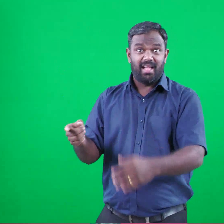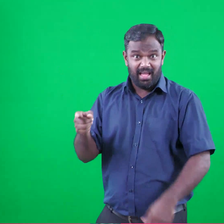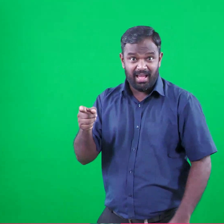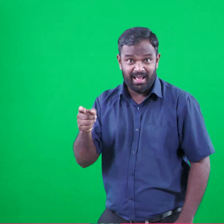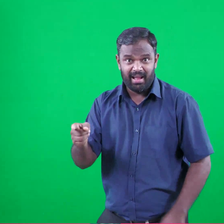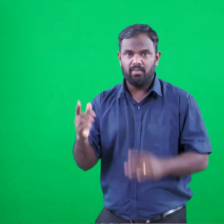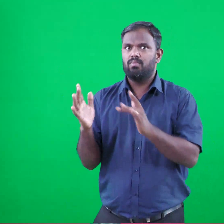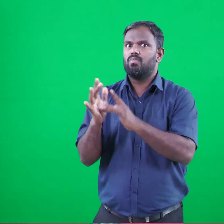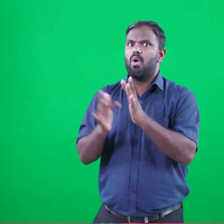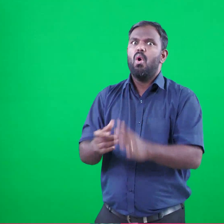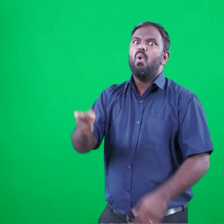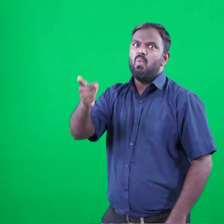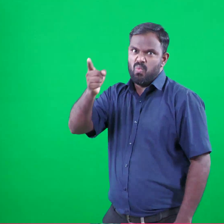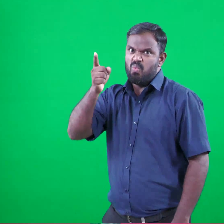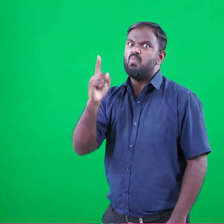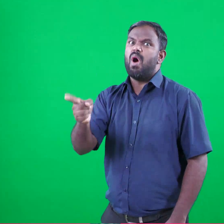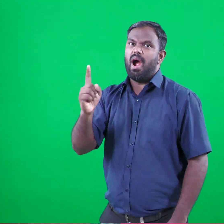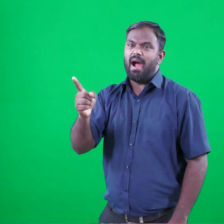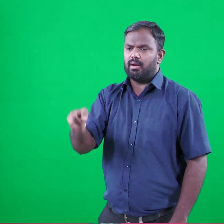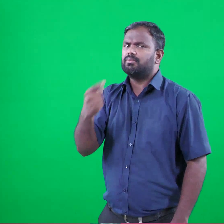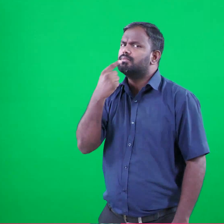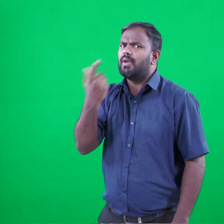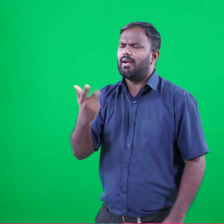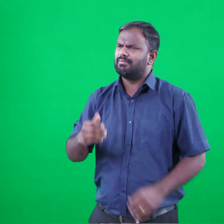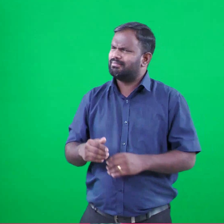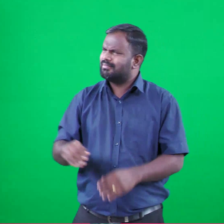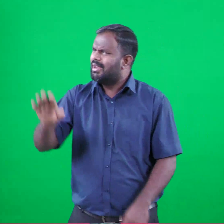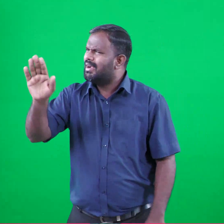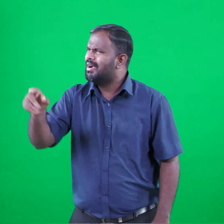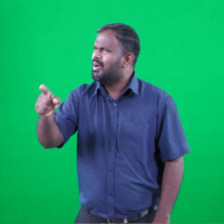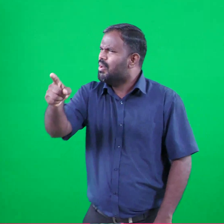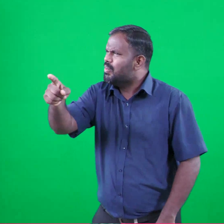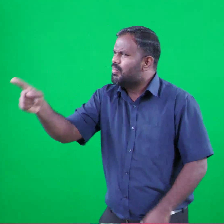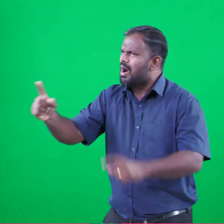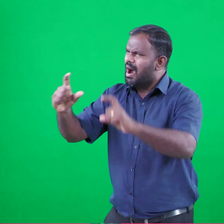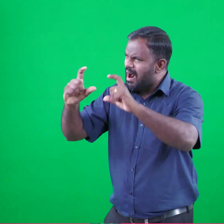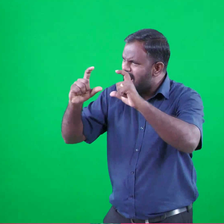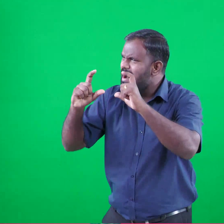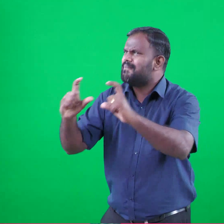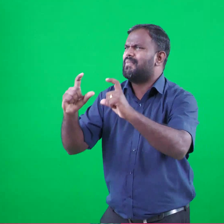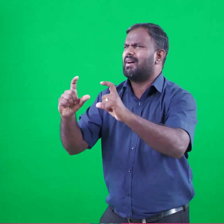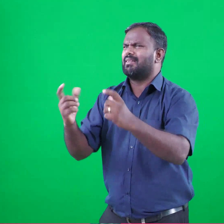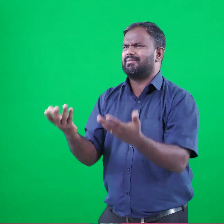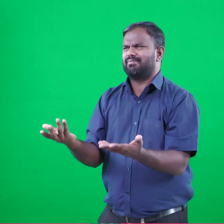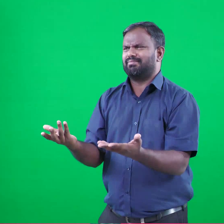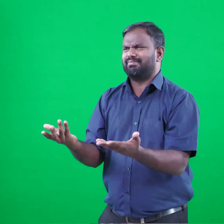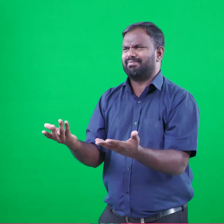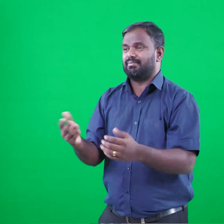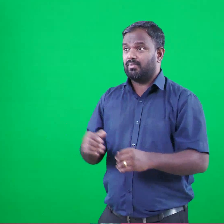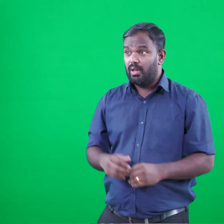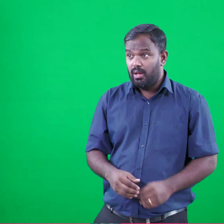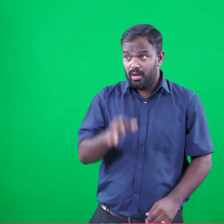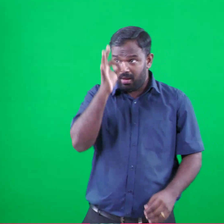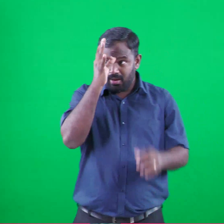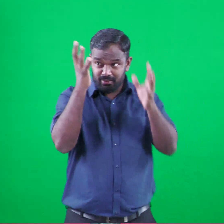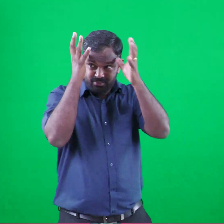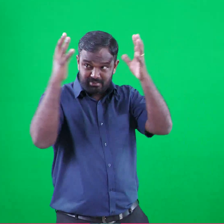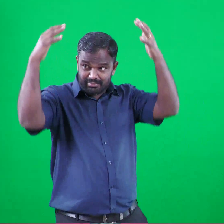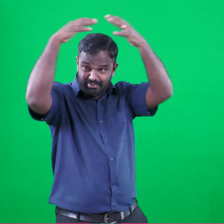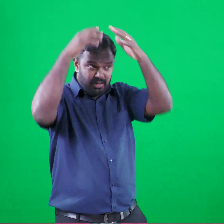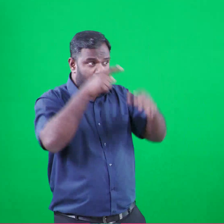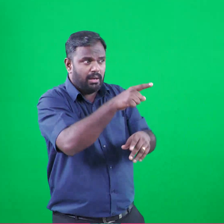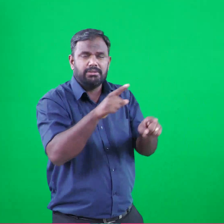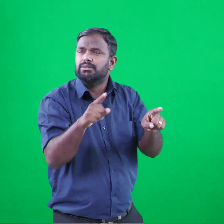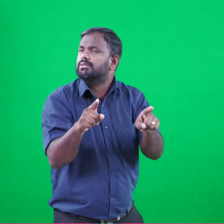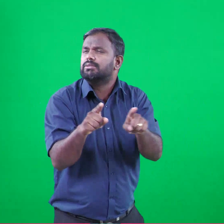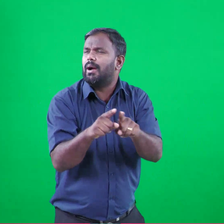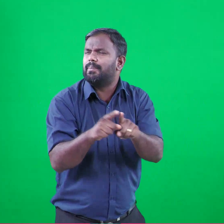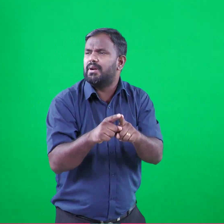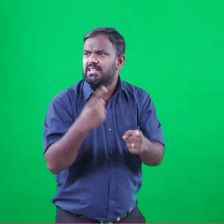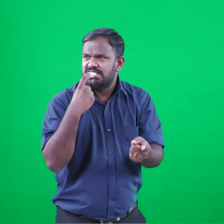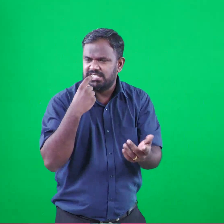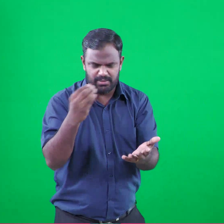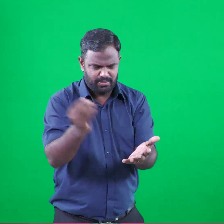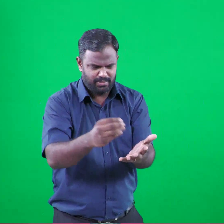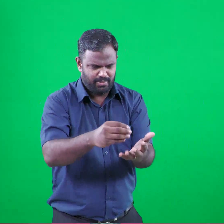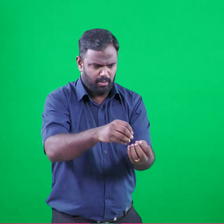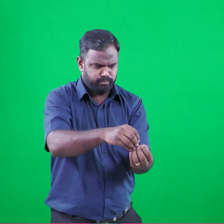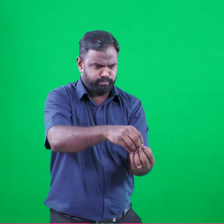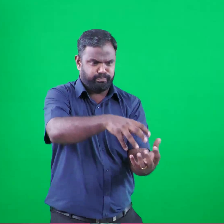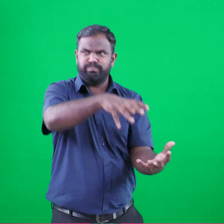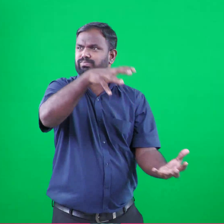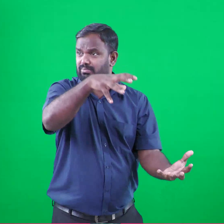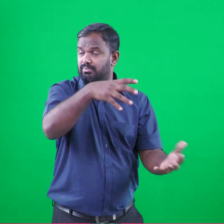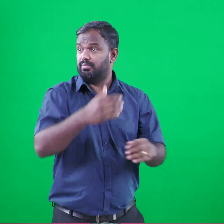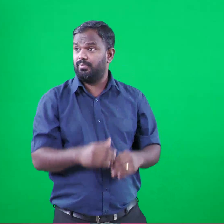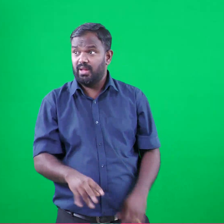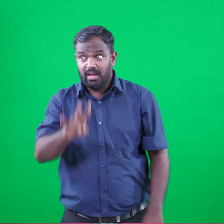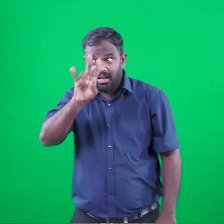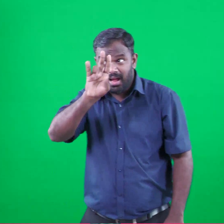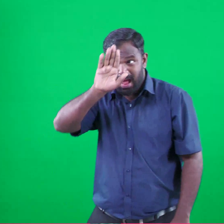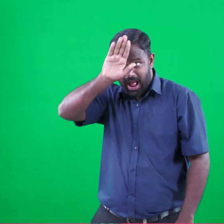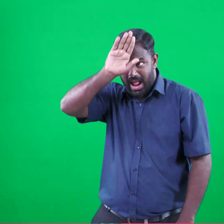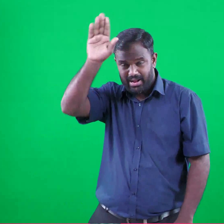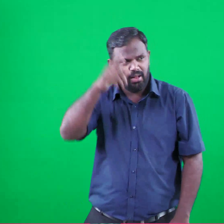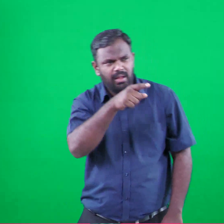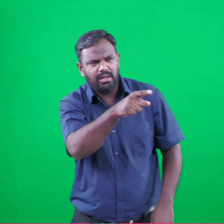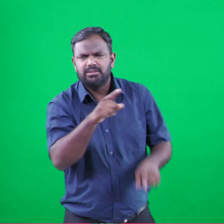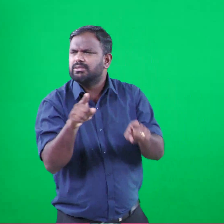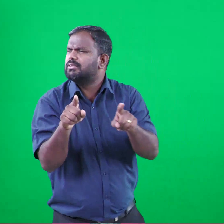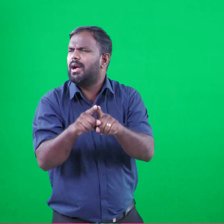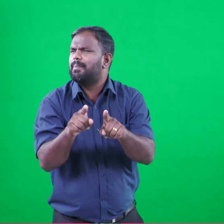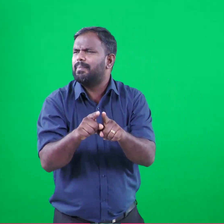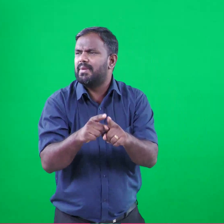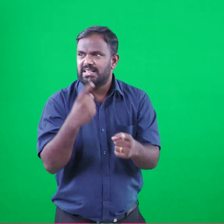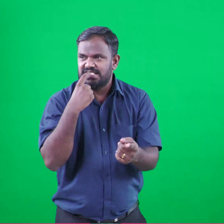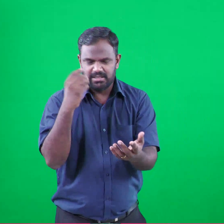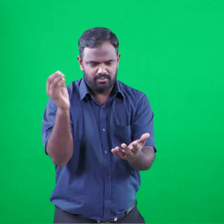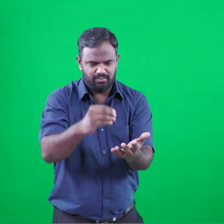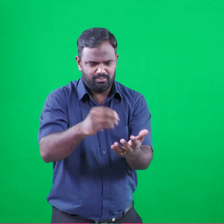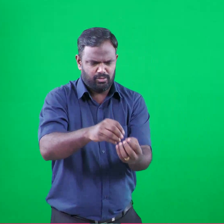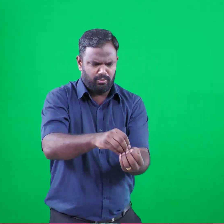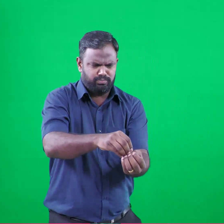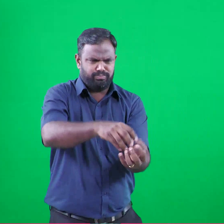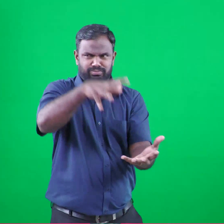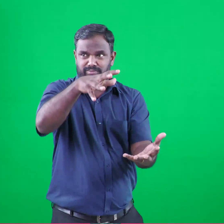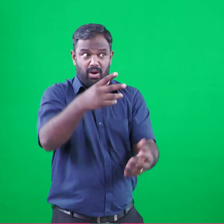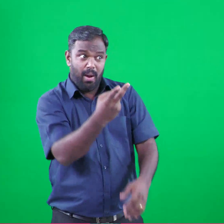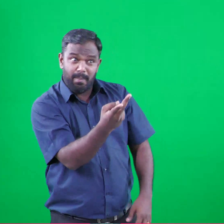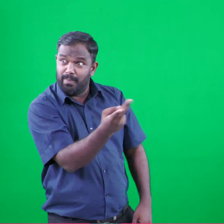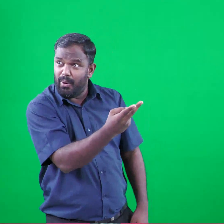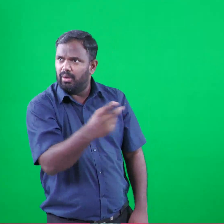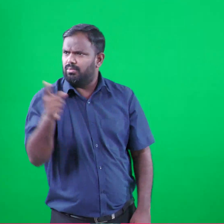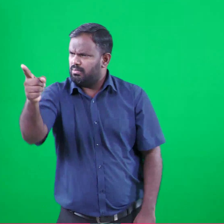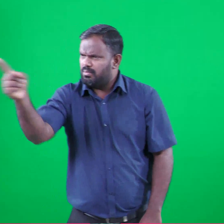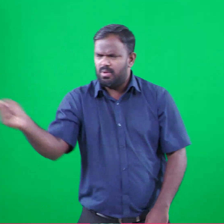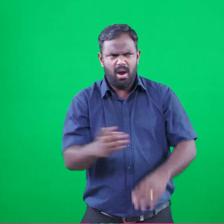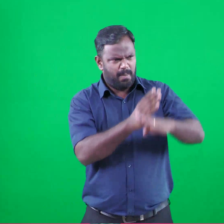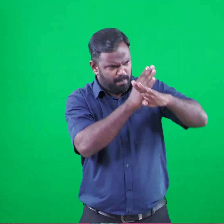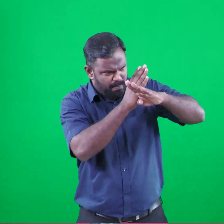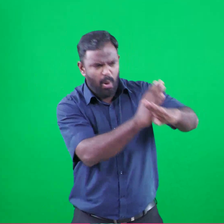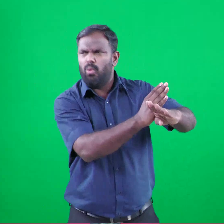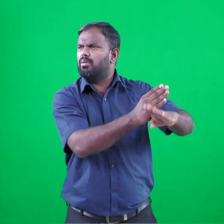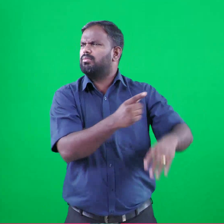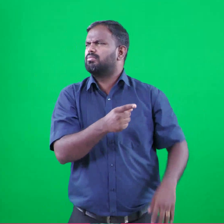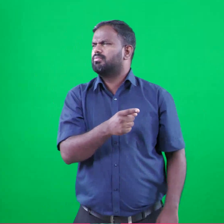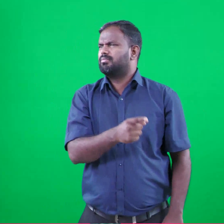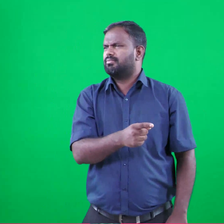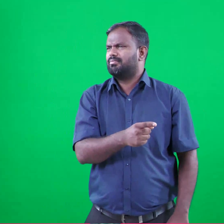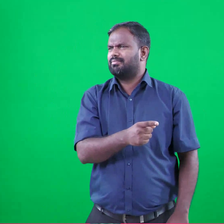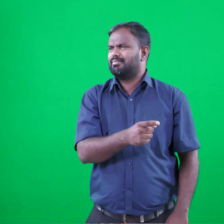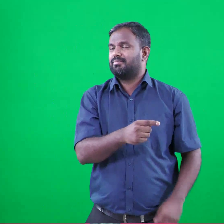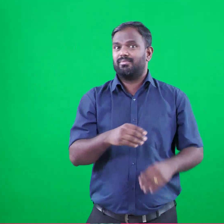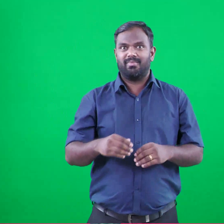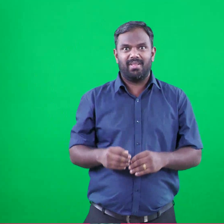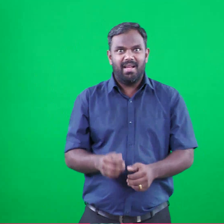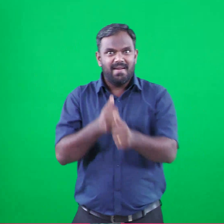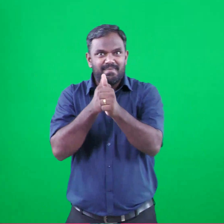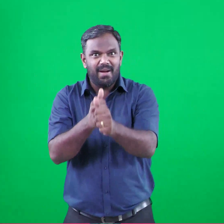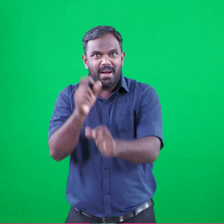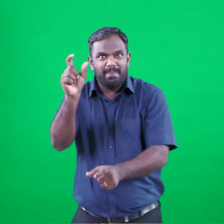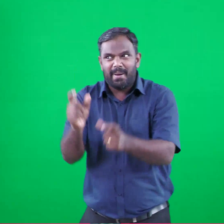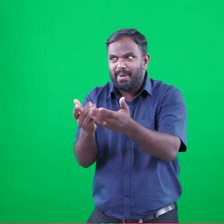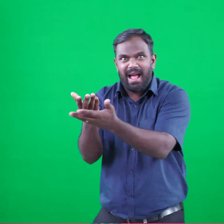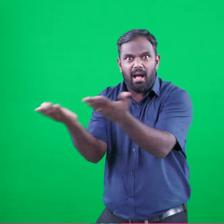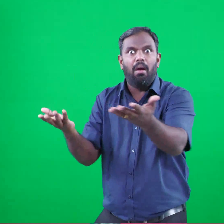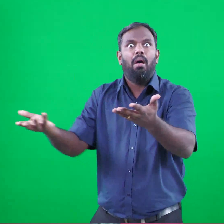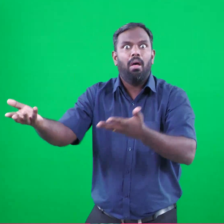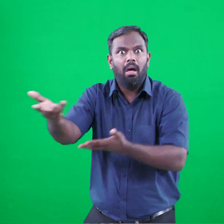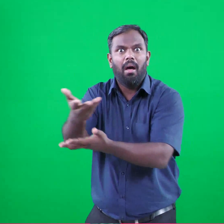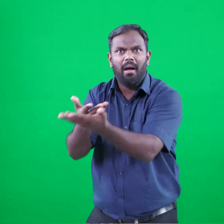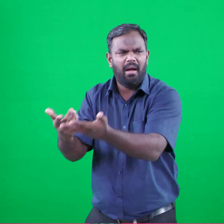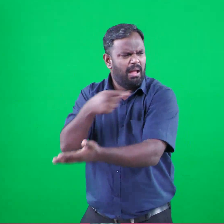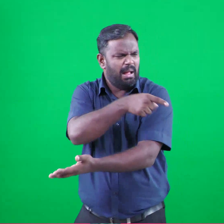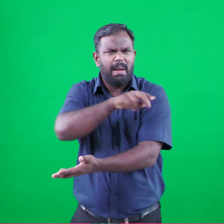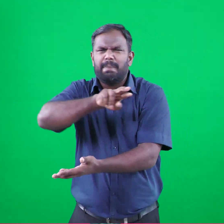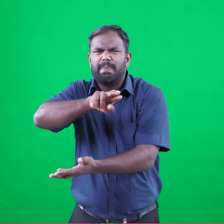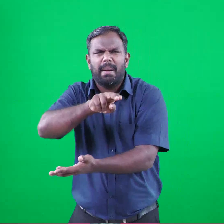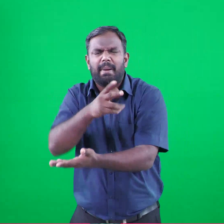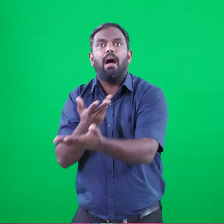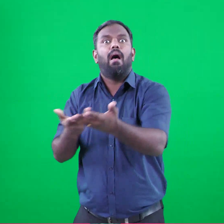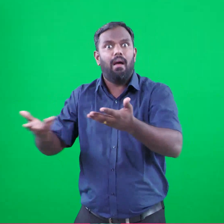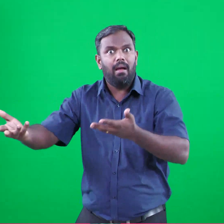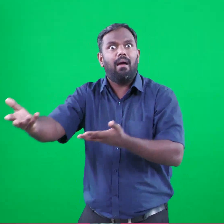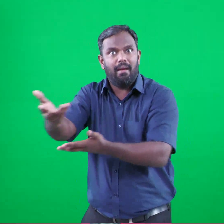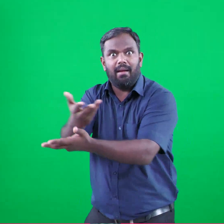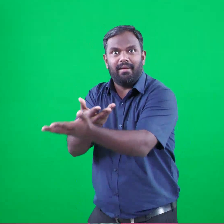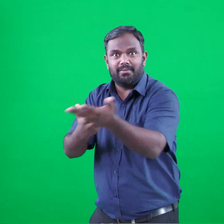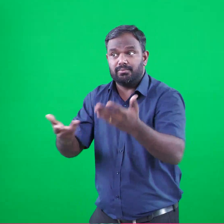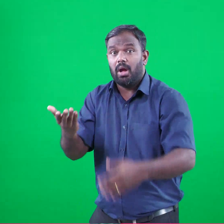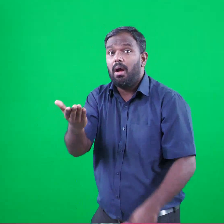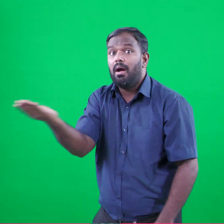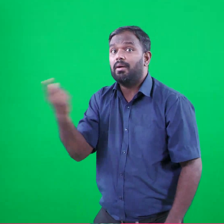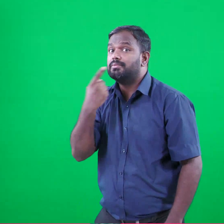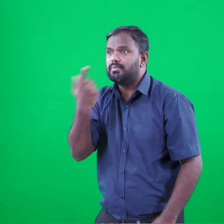"Watch out!" He cautioned them. " Beware of the leaven of the Pharisees and of Herod."